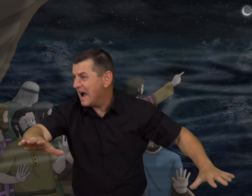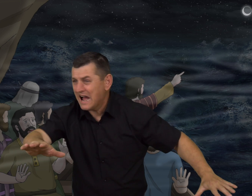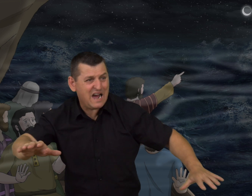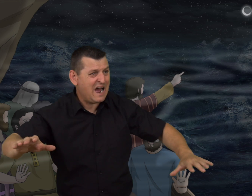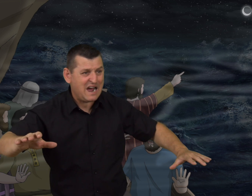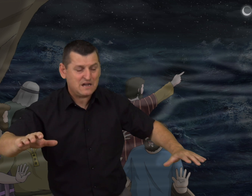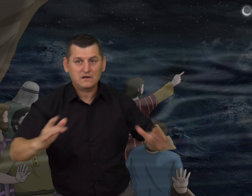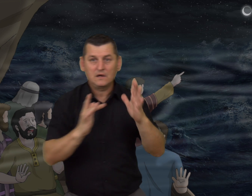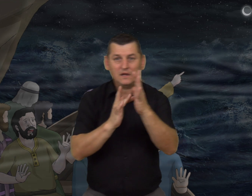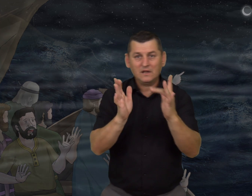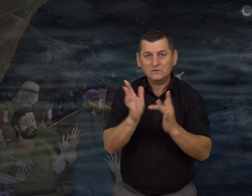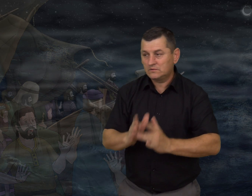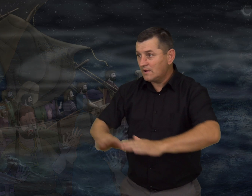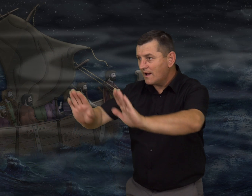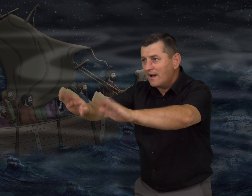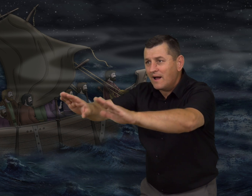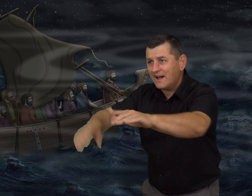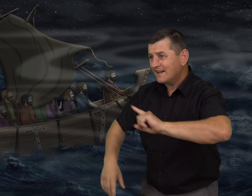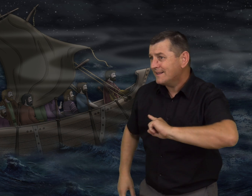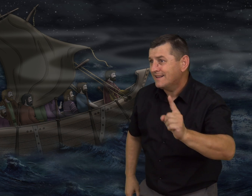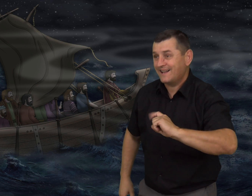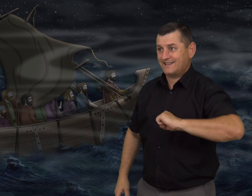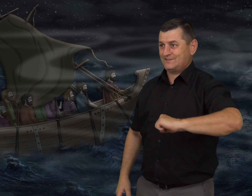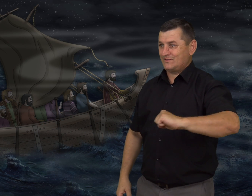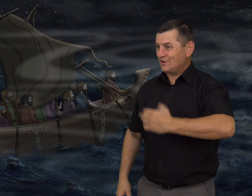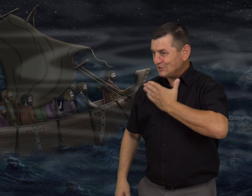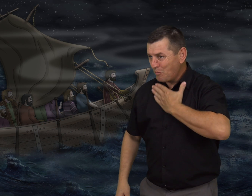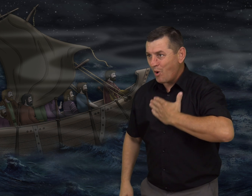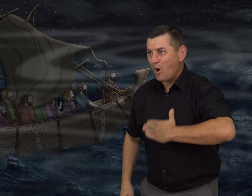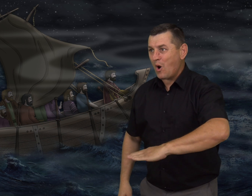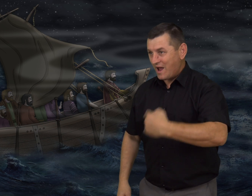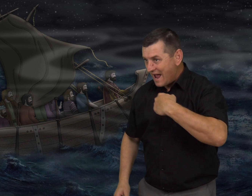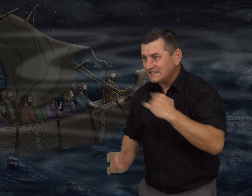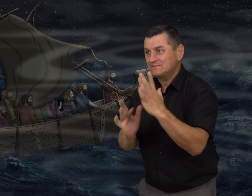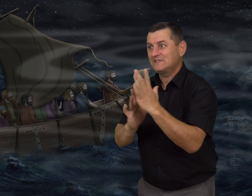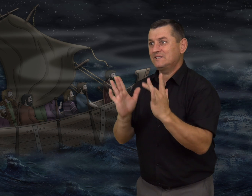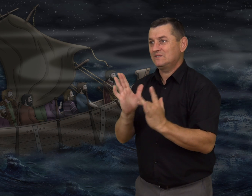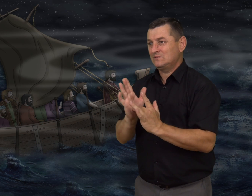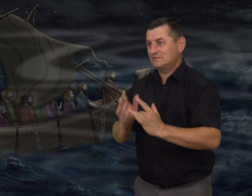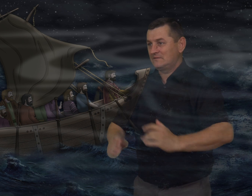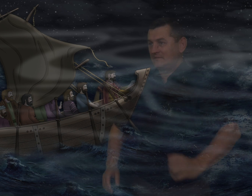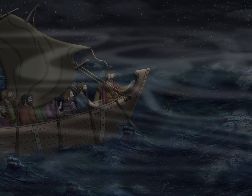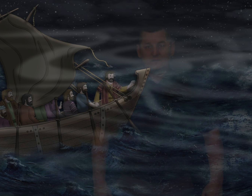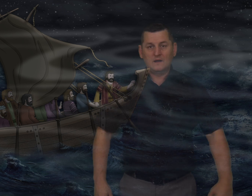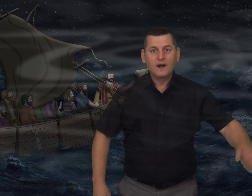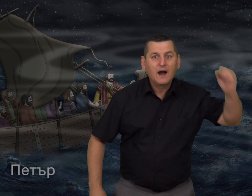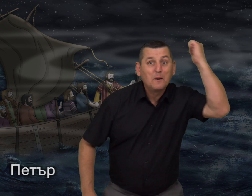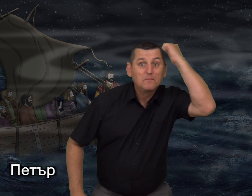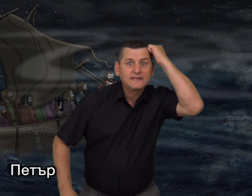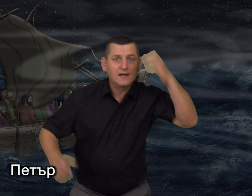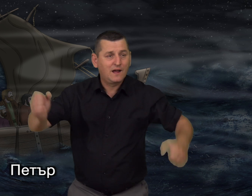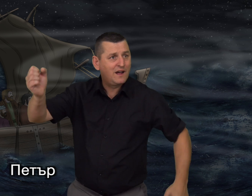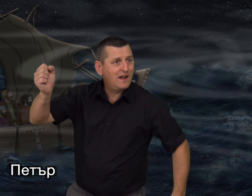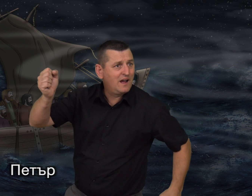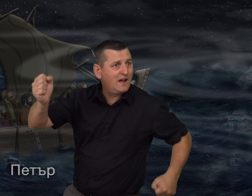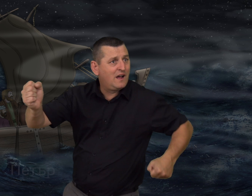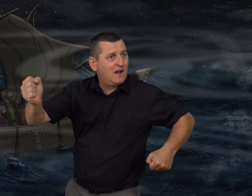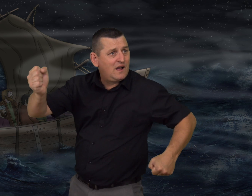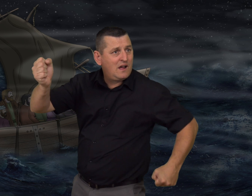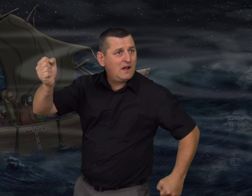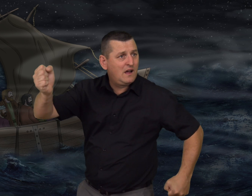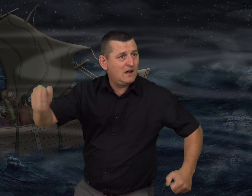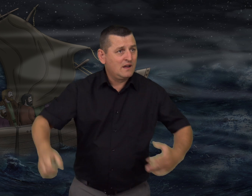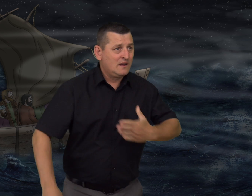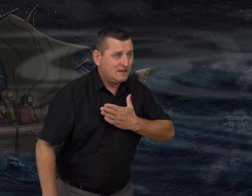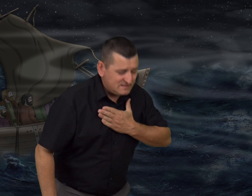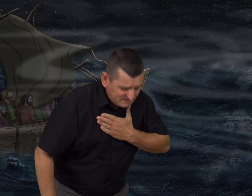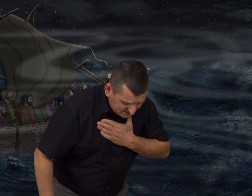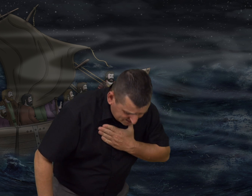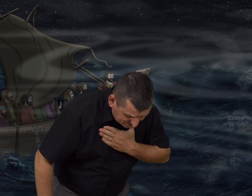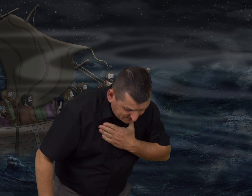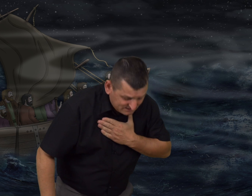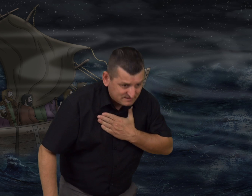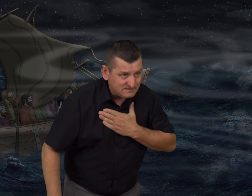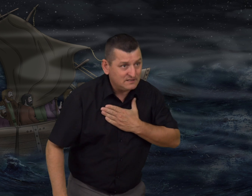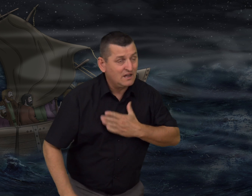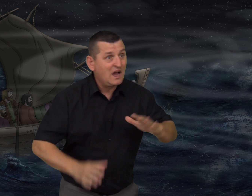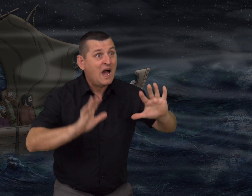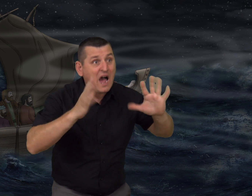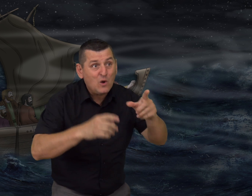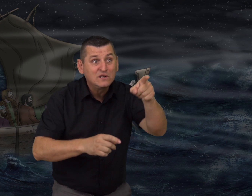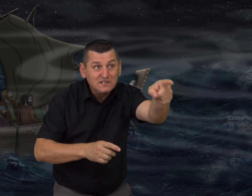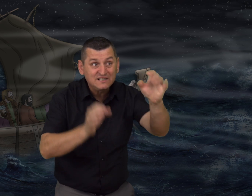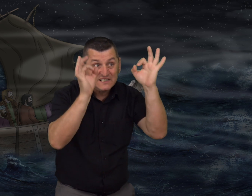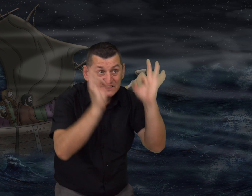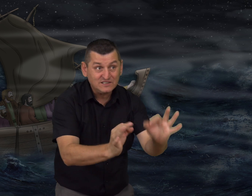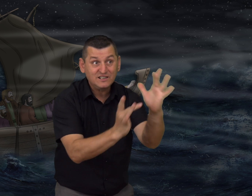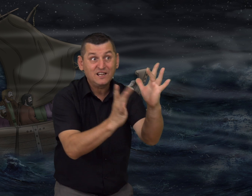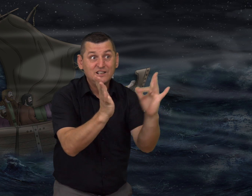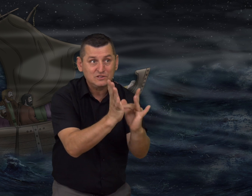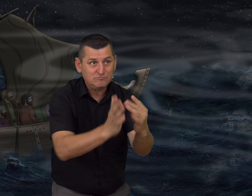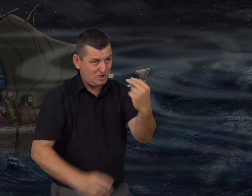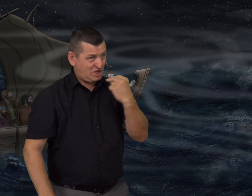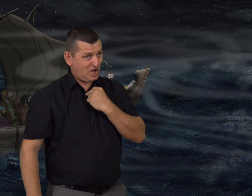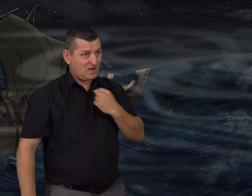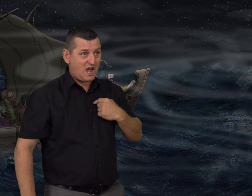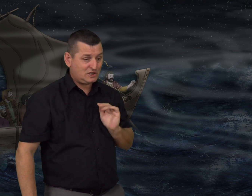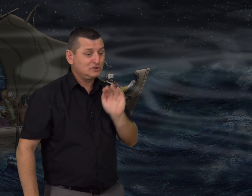But Jesus spoke up at once: “Take courage! It is I. Do not be afraid.”